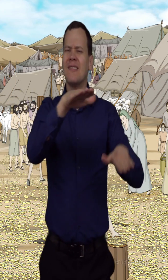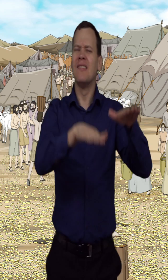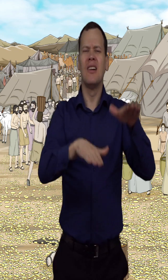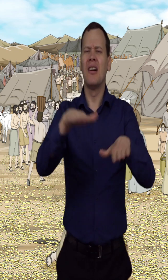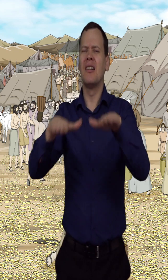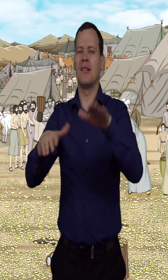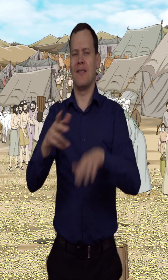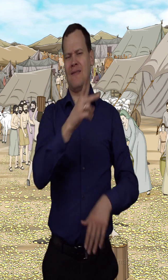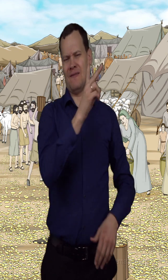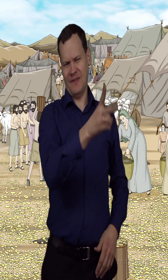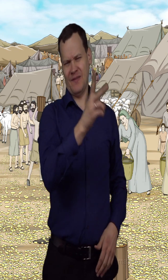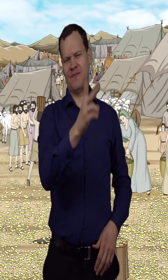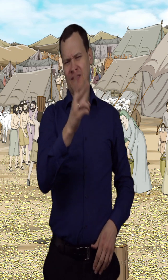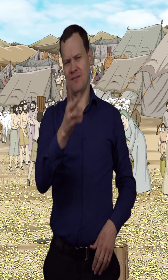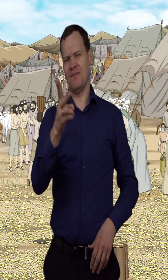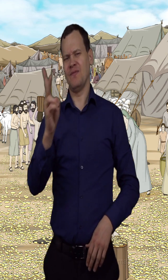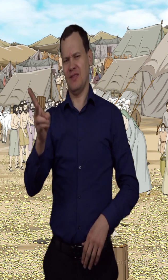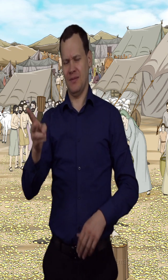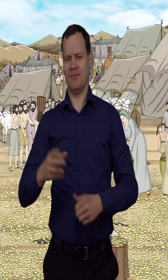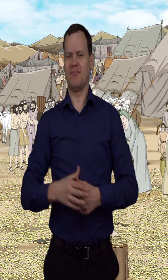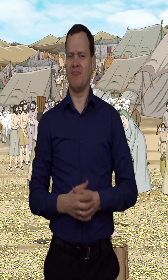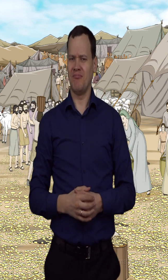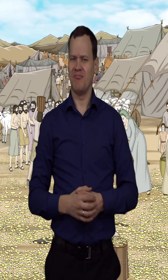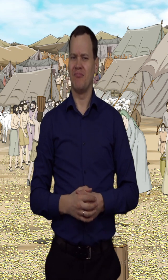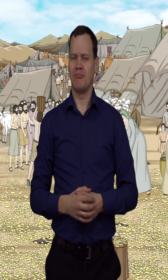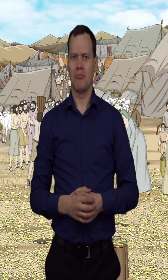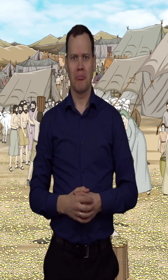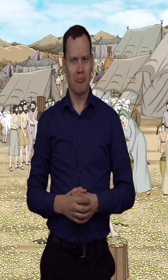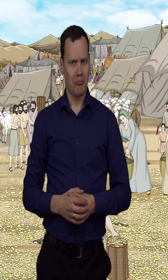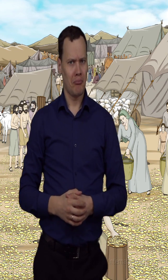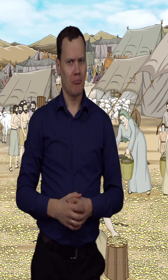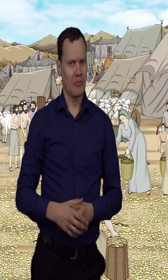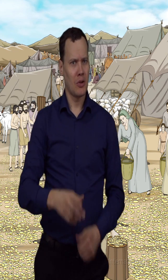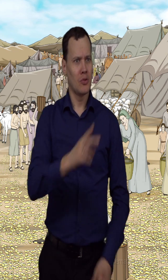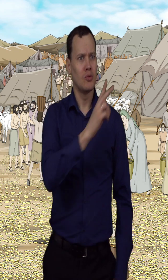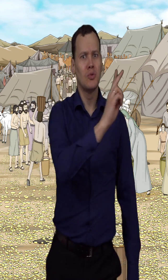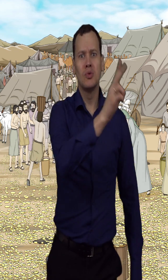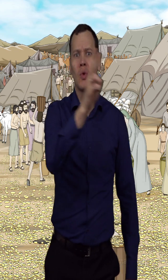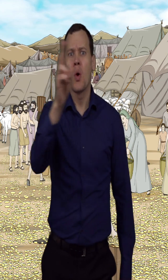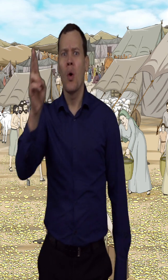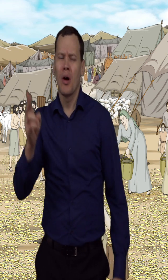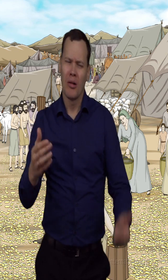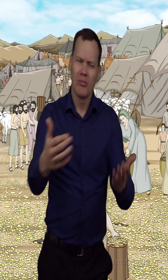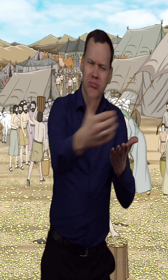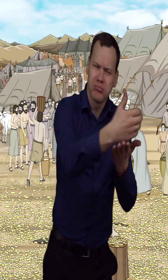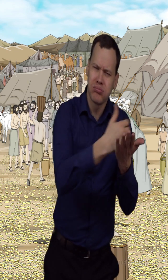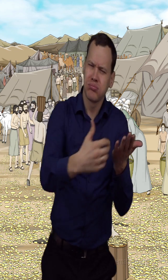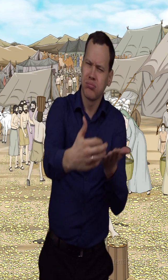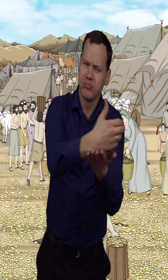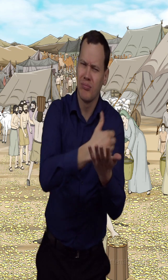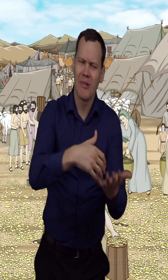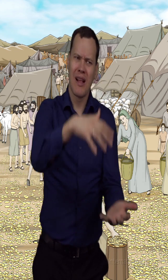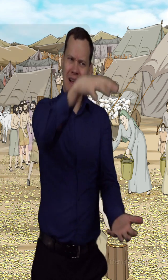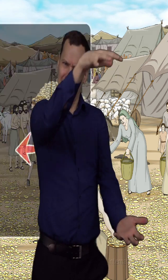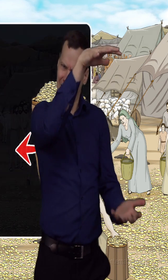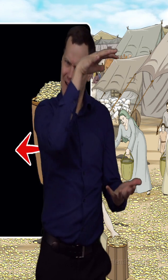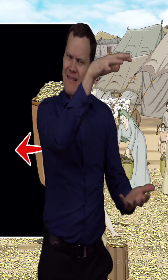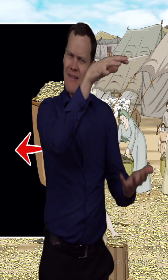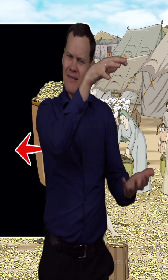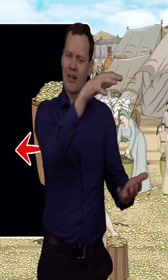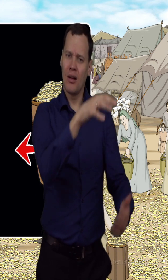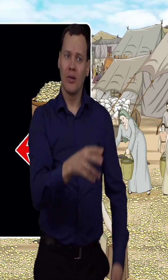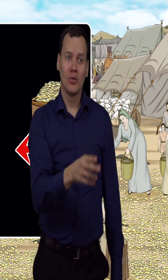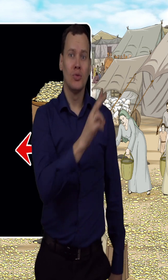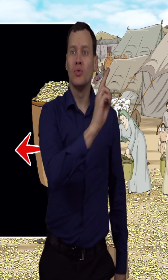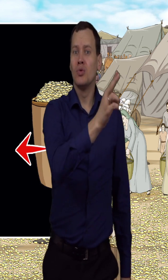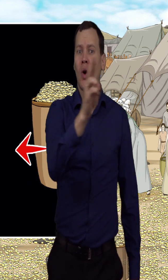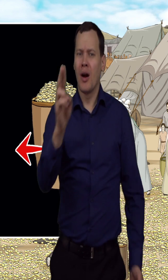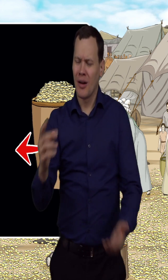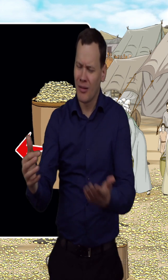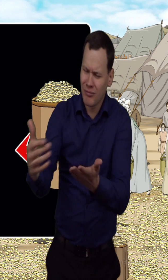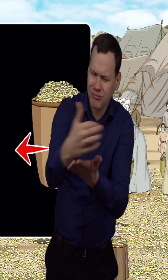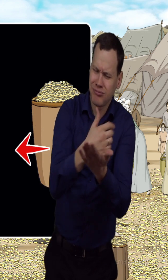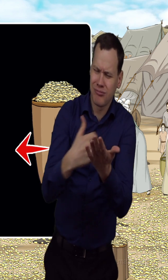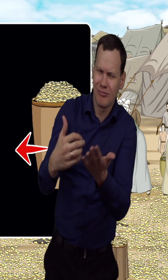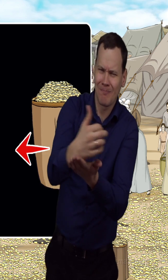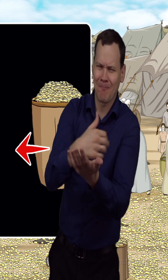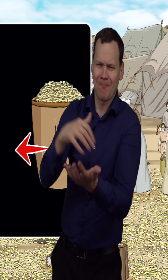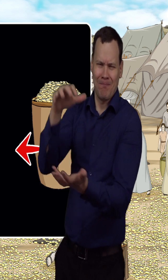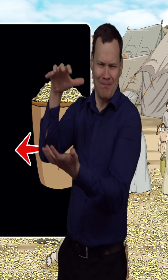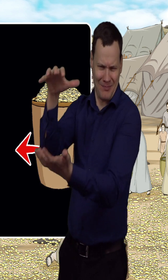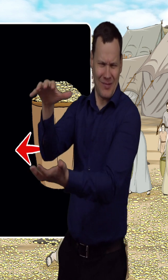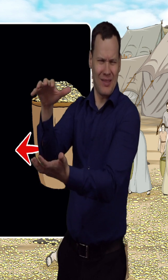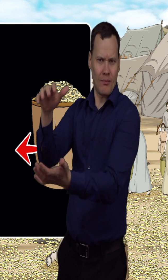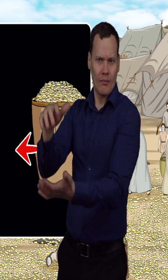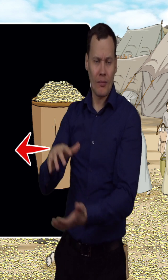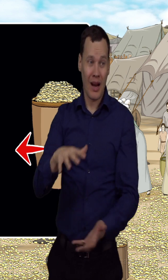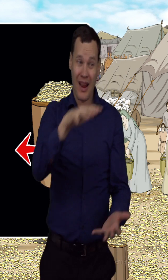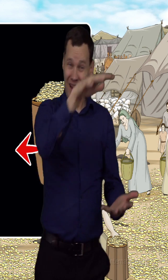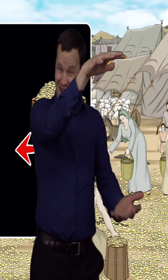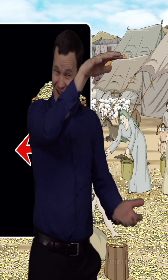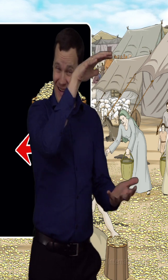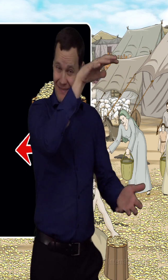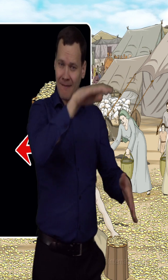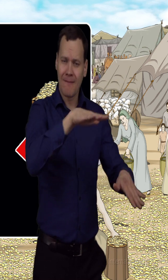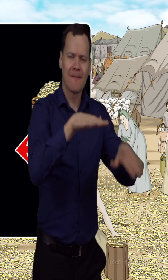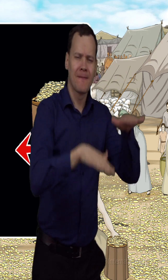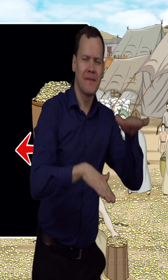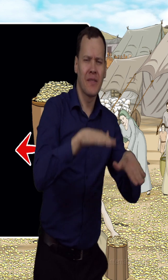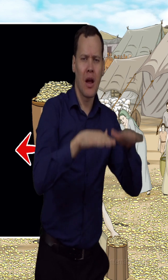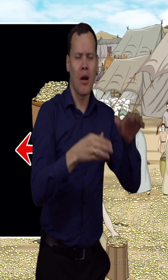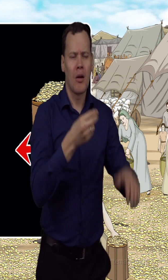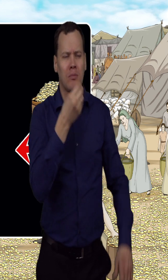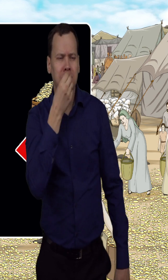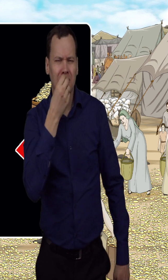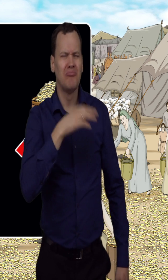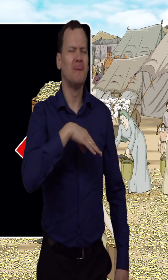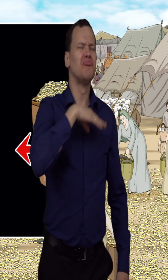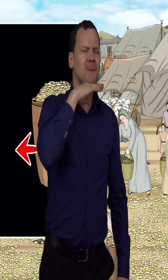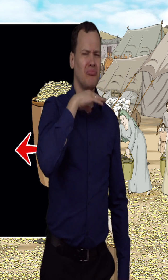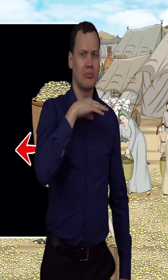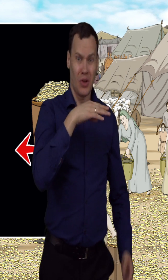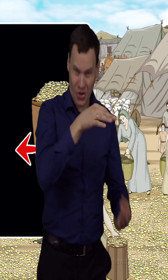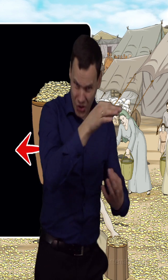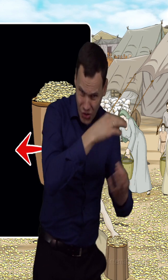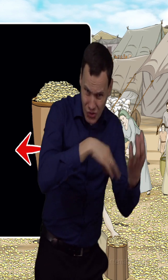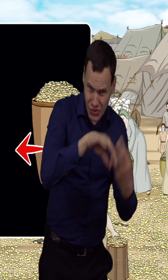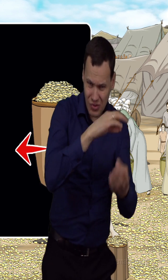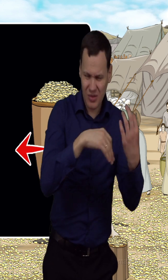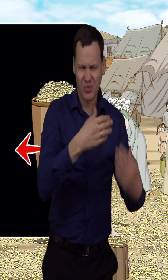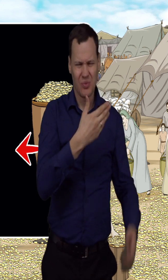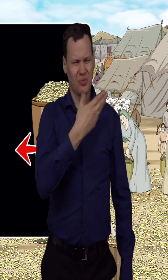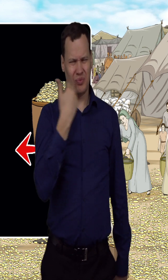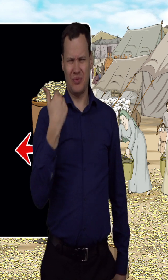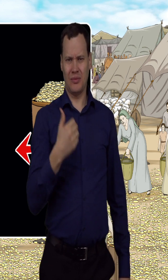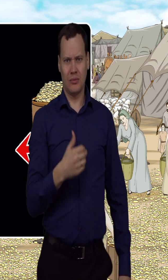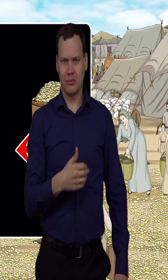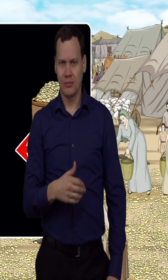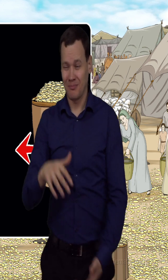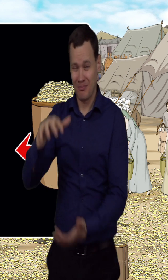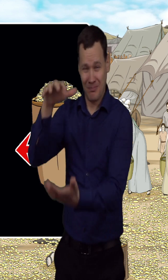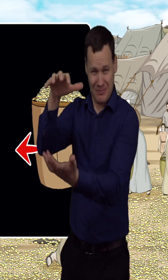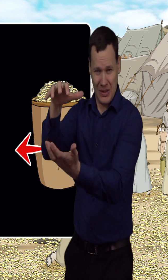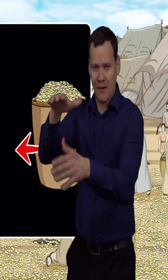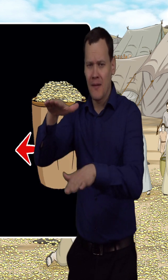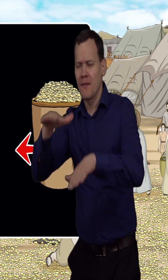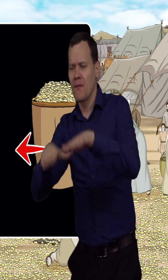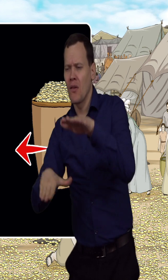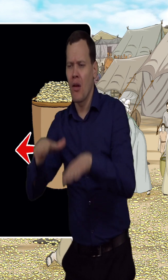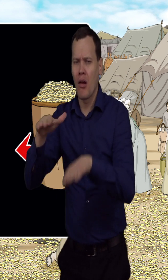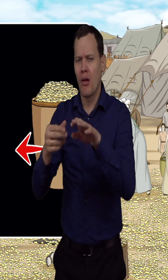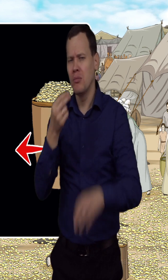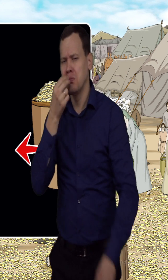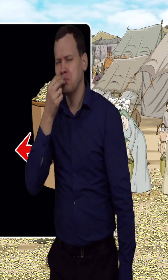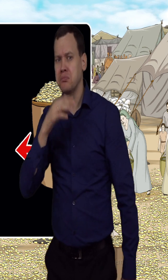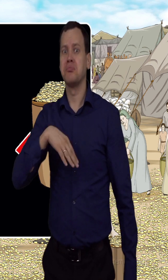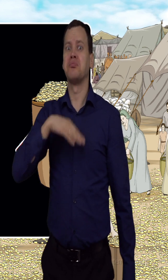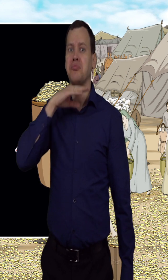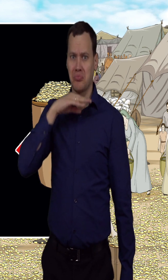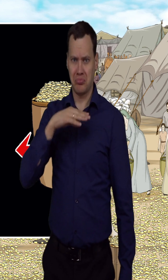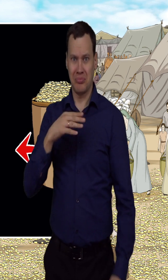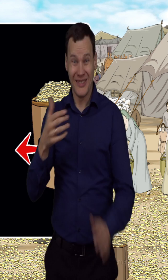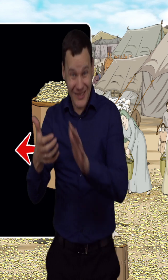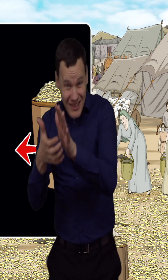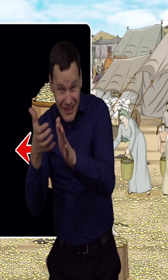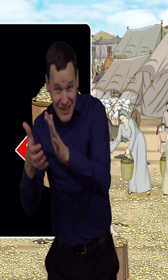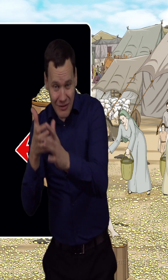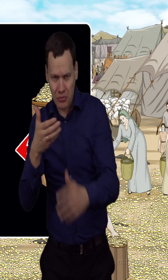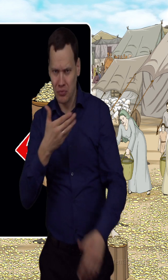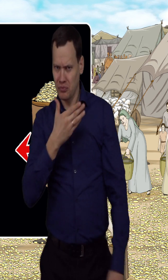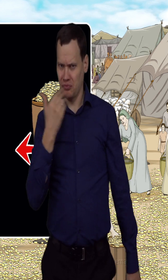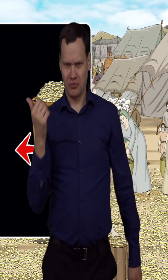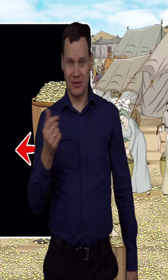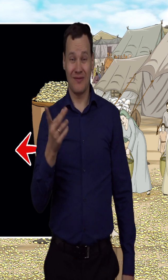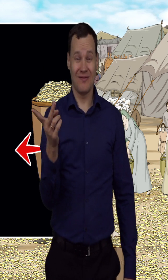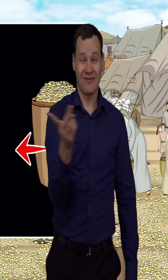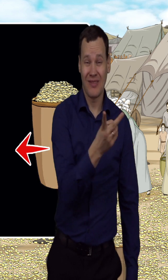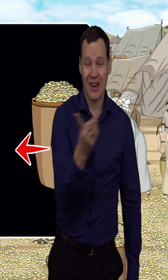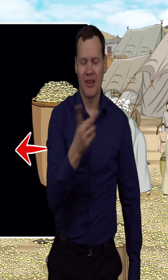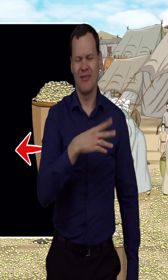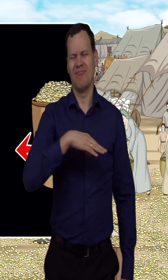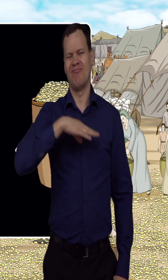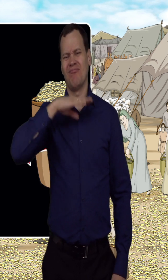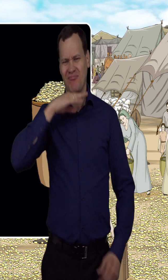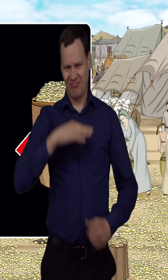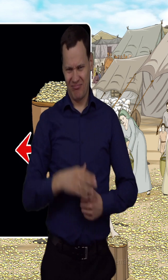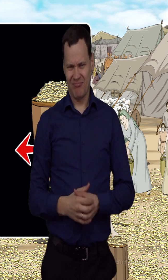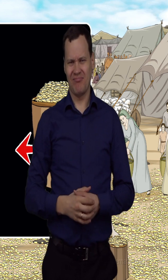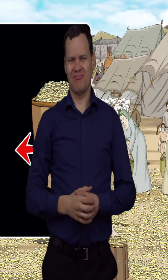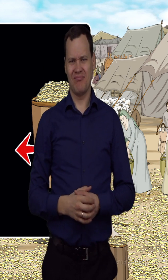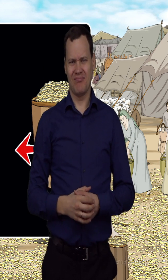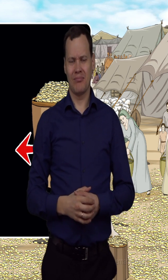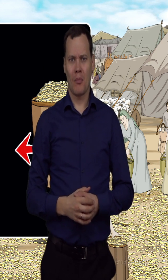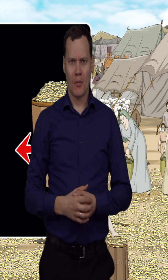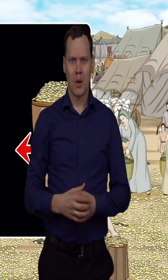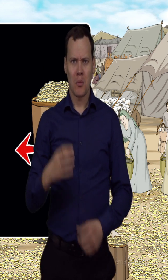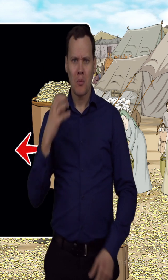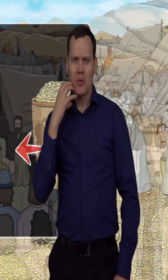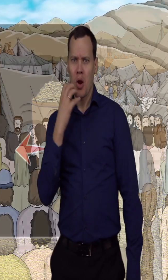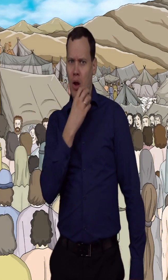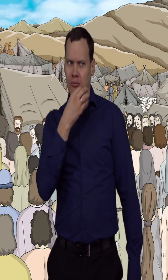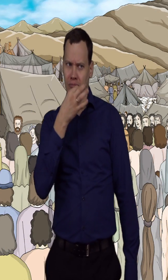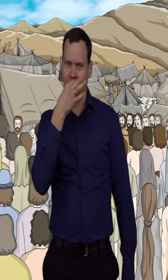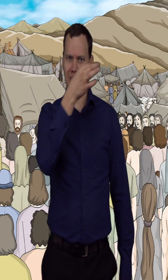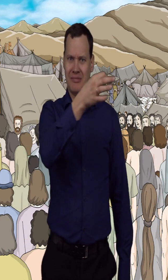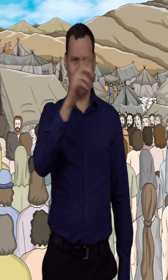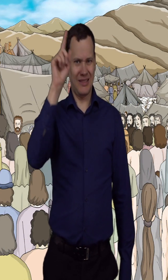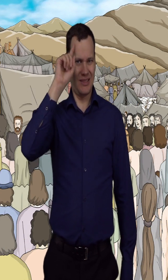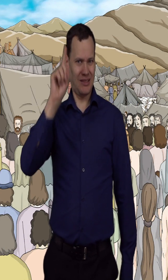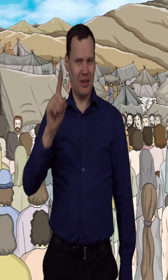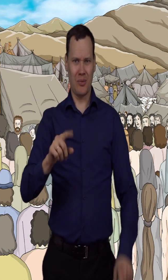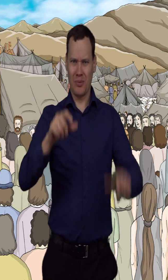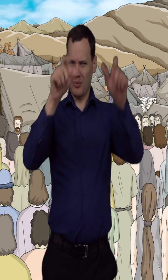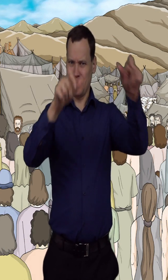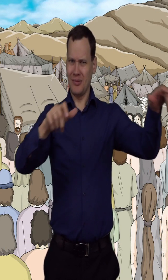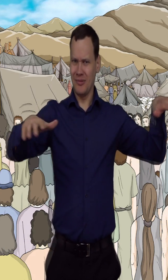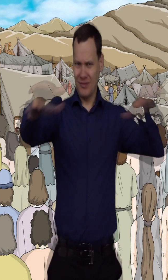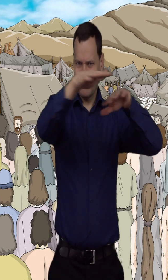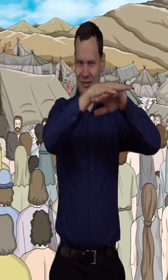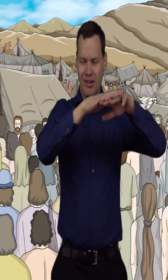Some gathered more, and some less. When they measured it by the omer, he who gathered much had no excess, and he who gathered little had no shortfall. Each one gathered as much as he needed to eat.